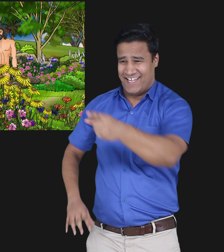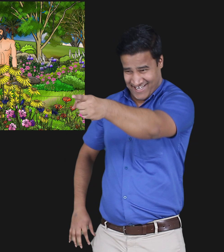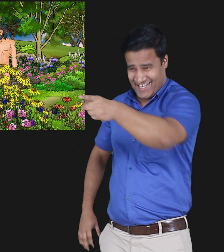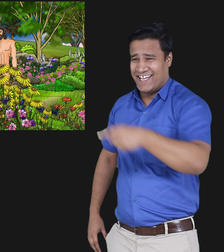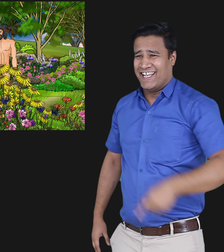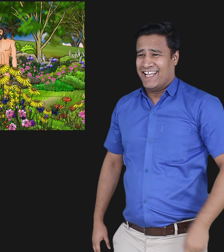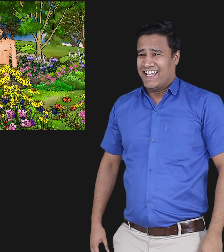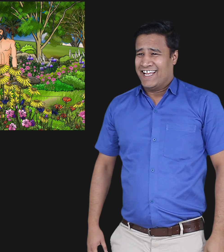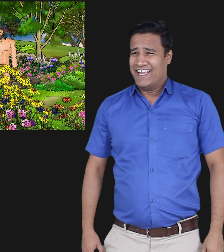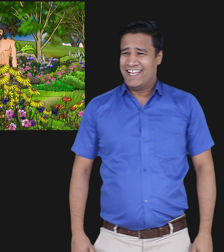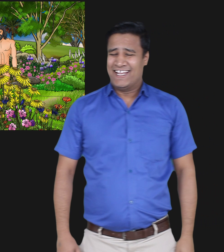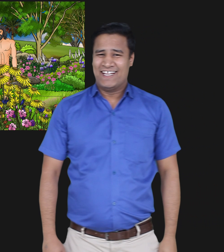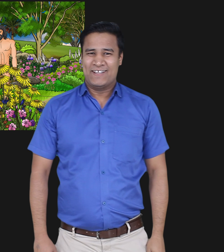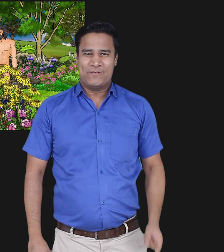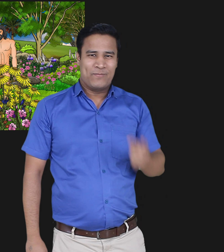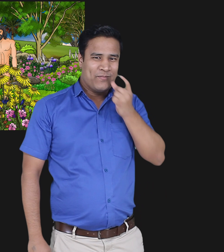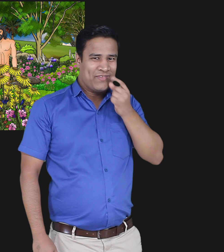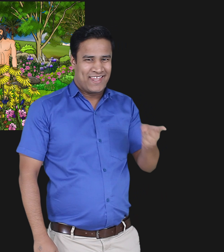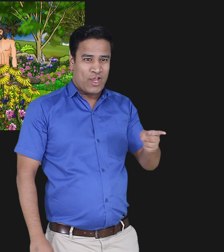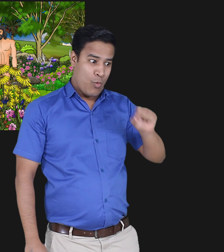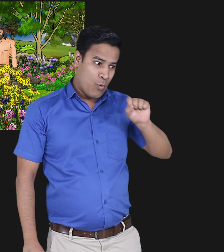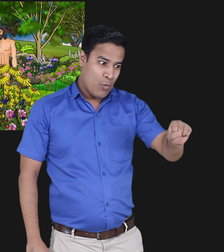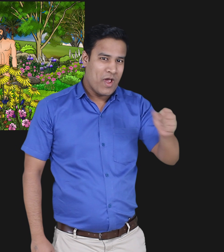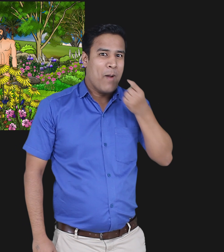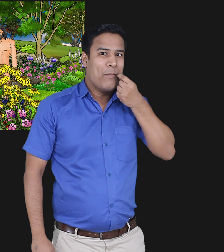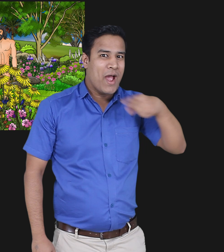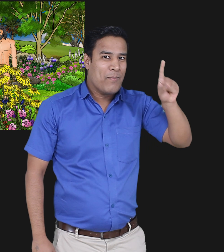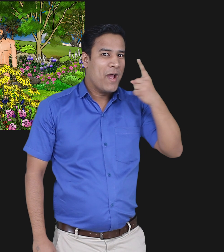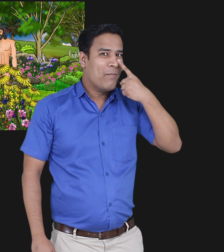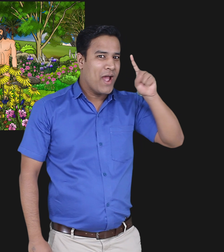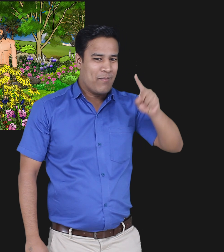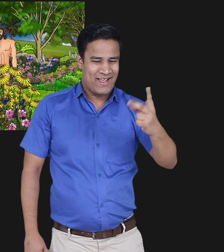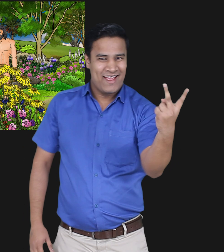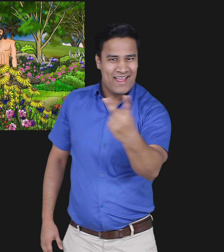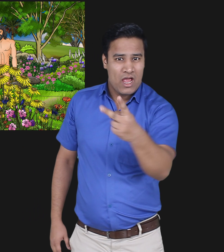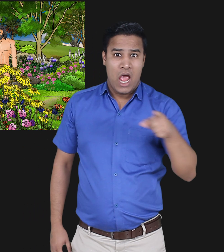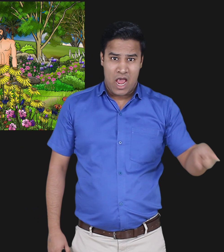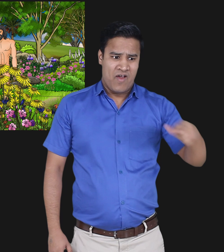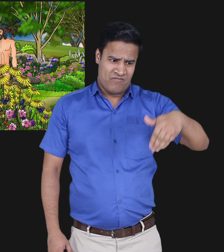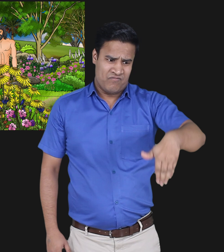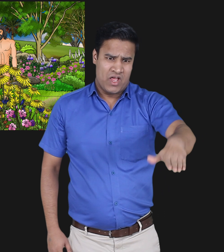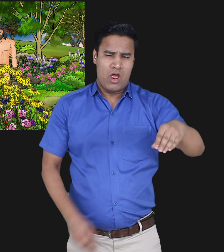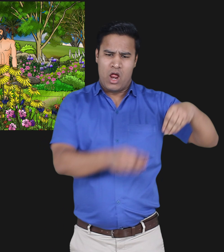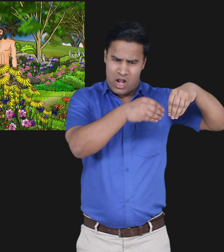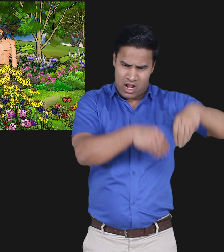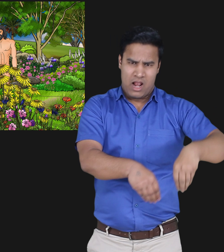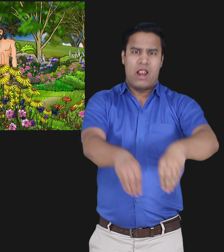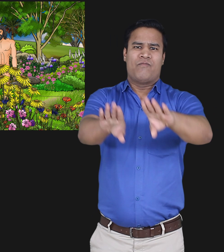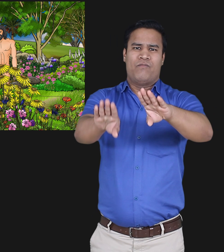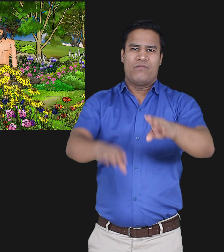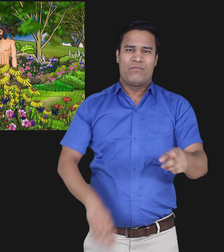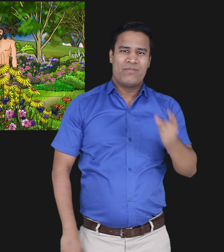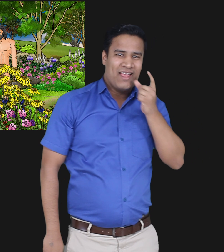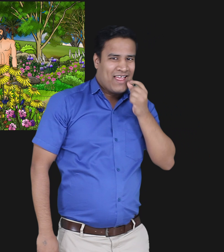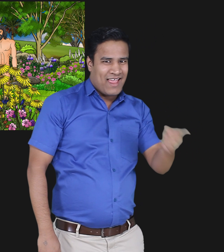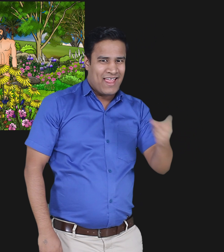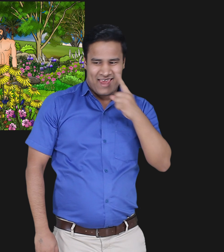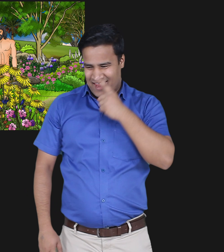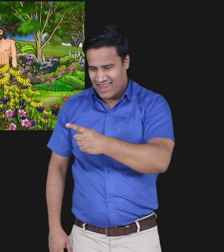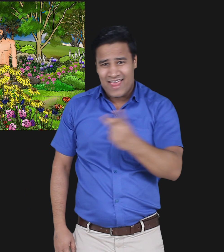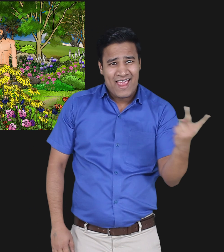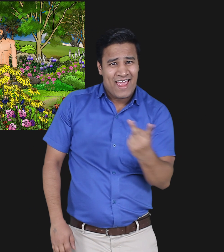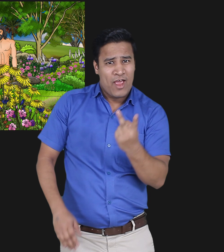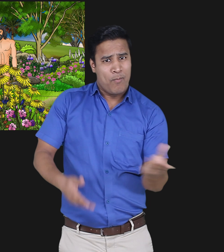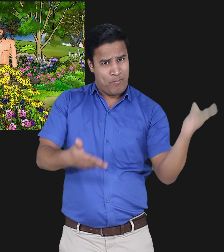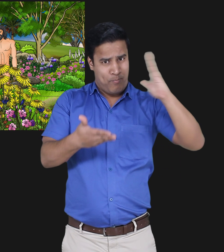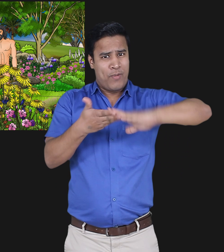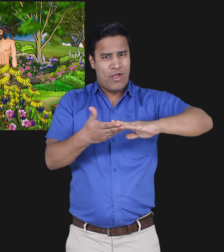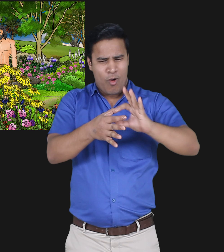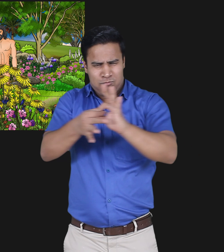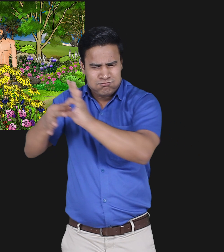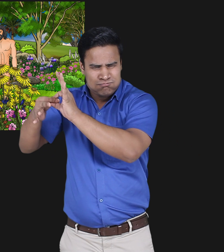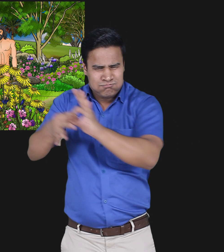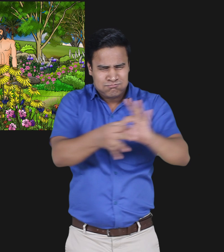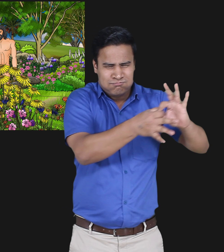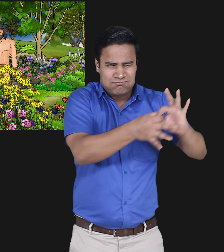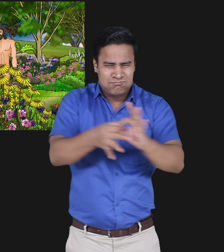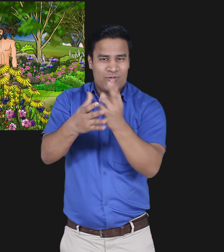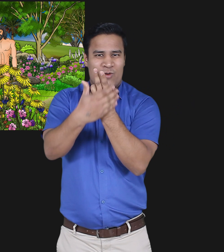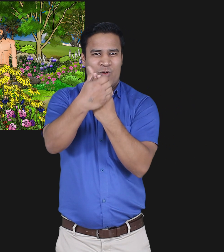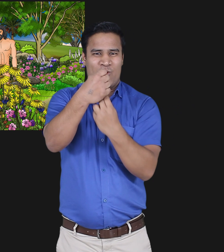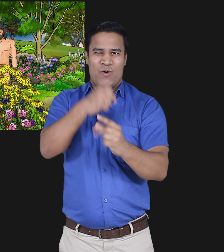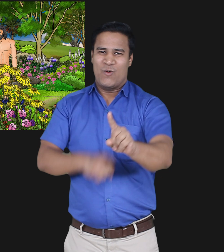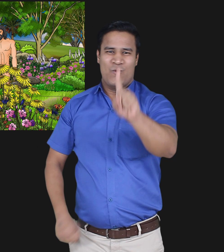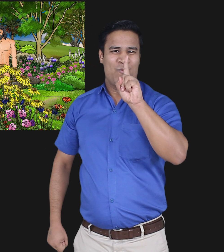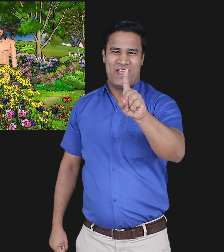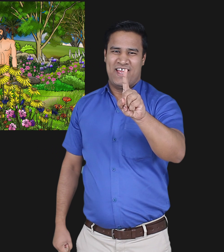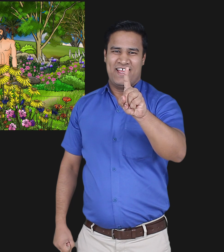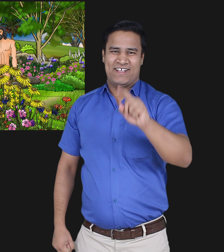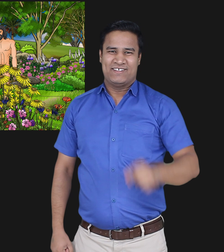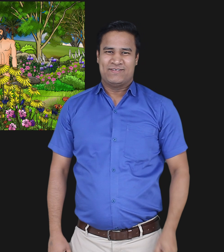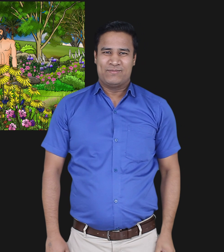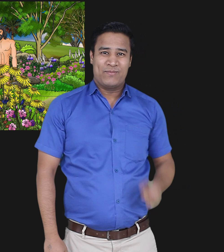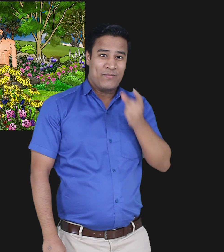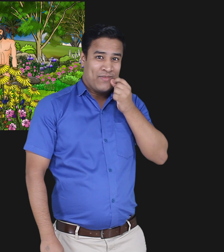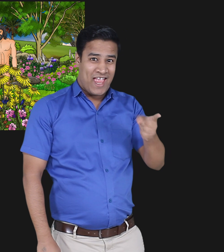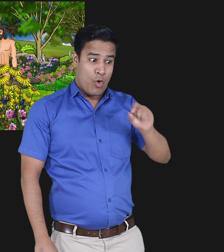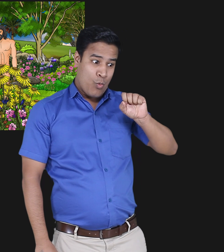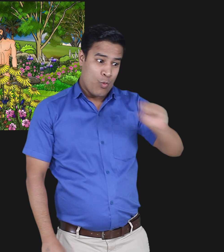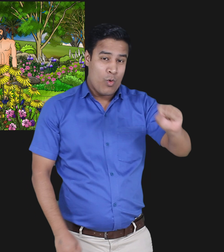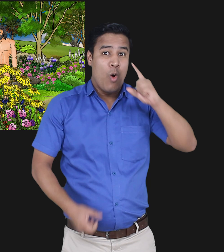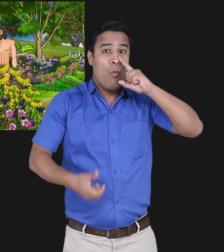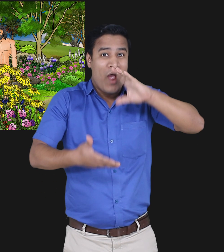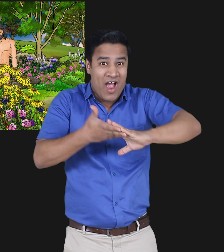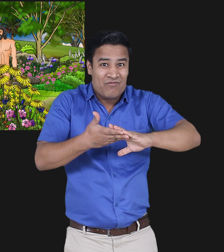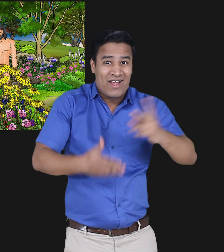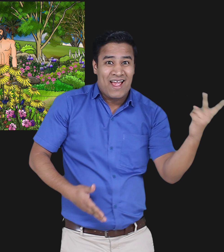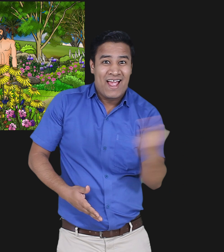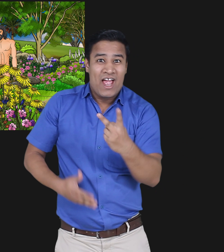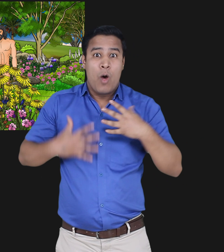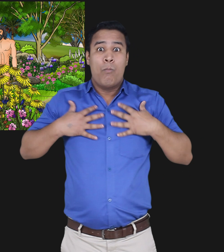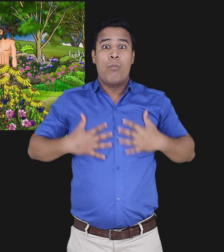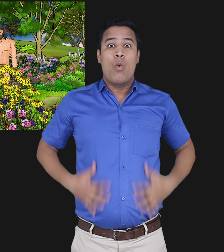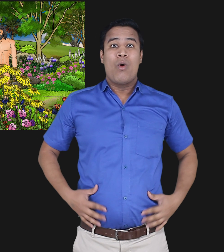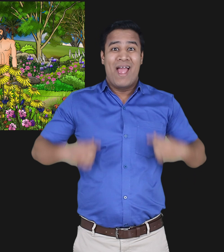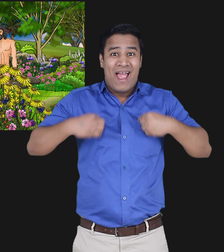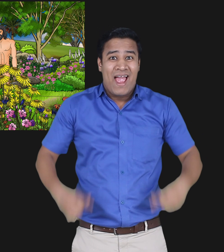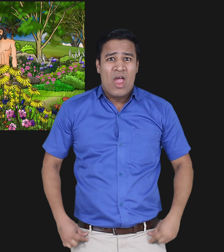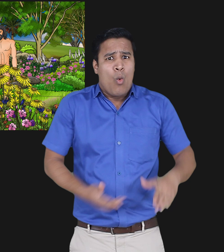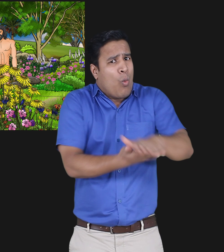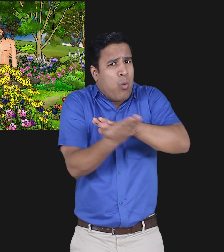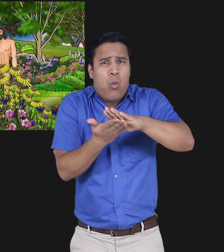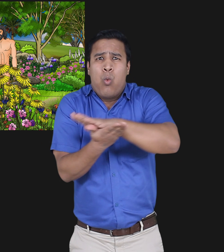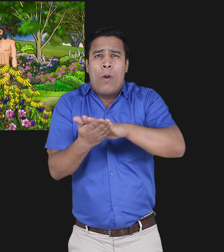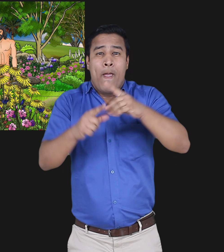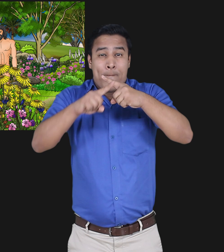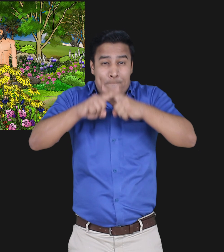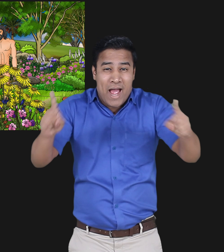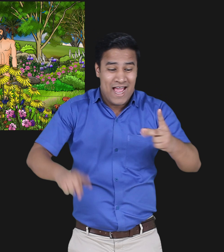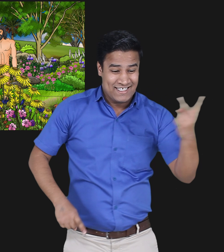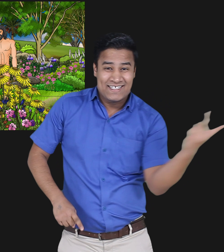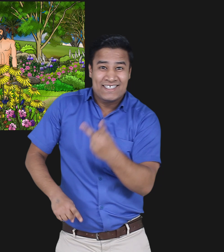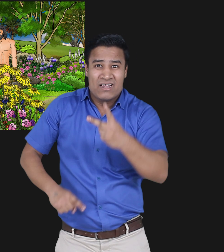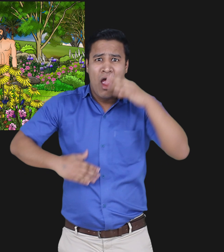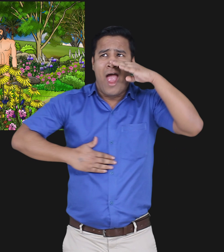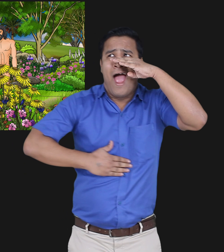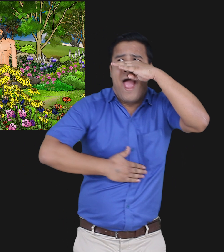For this reason a man will leave his father and mother and be united to his wife, and they will become one flesh.